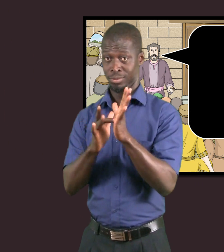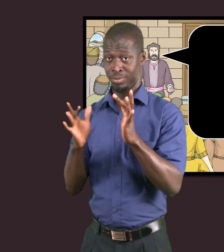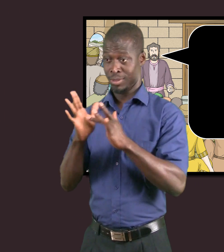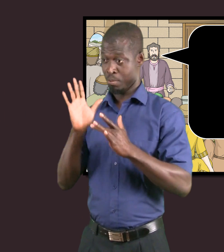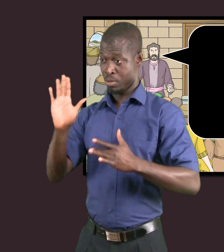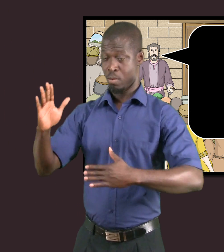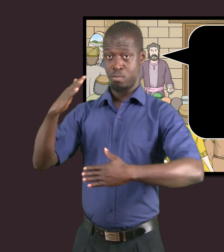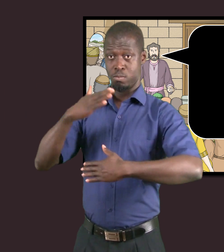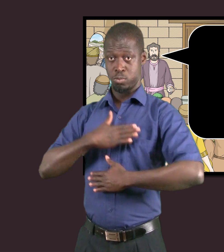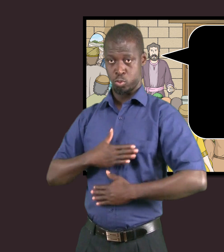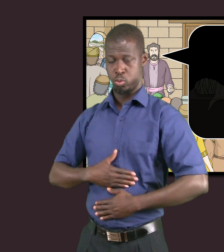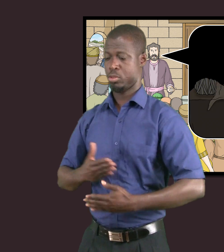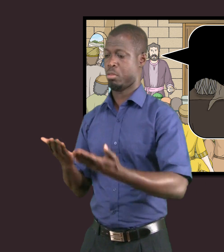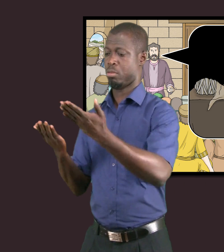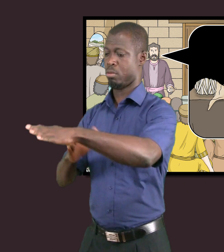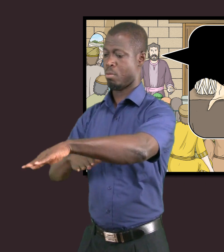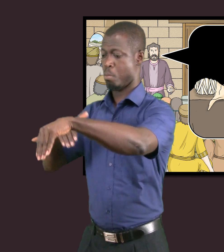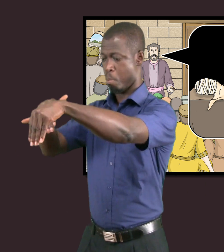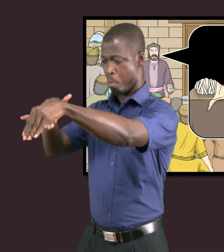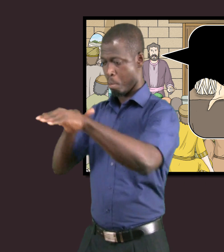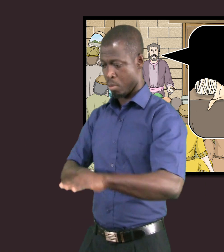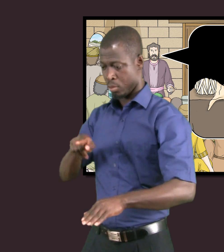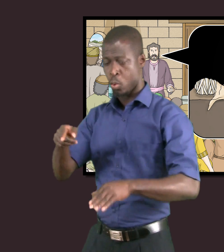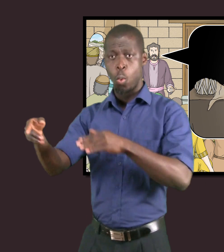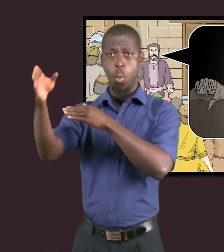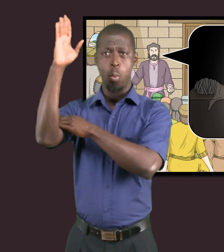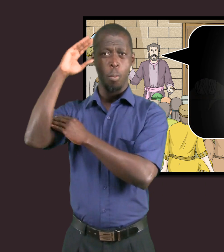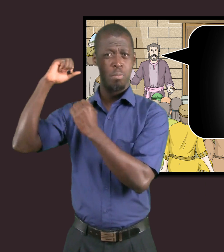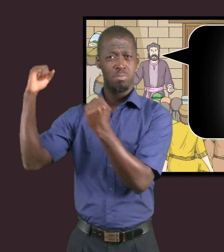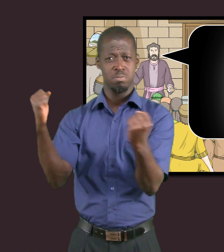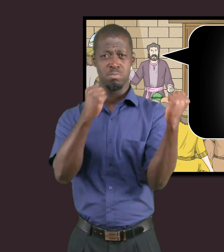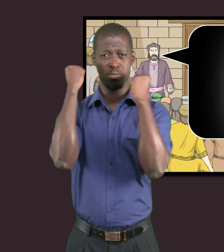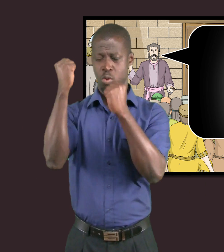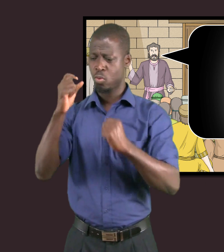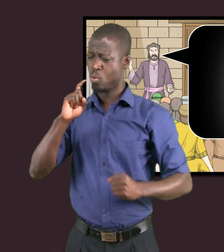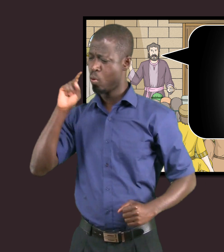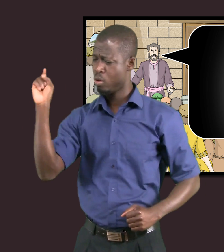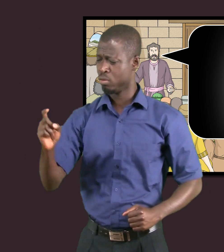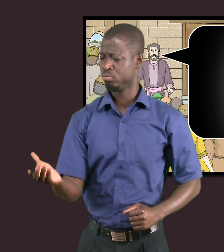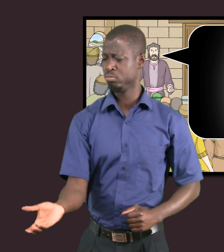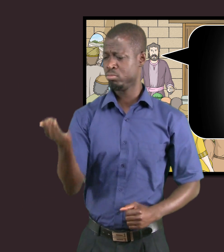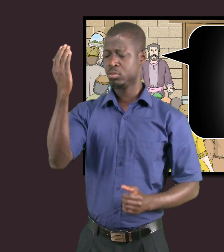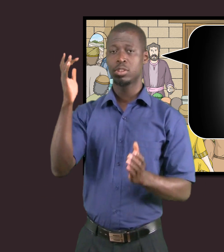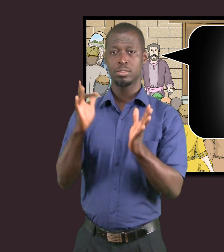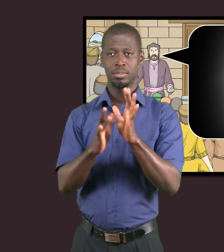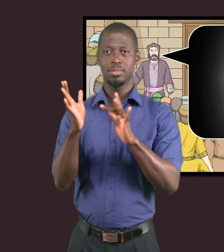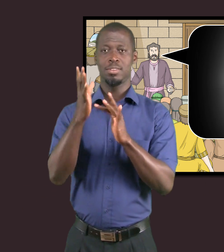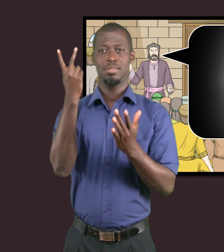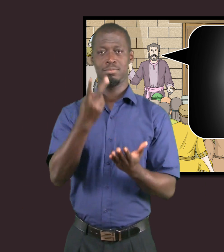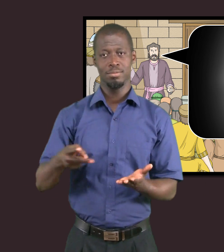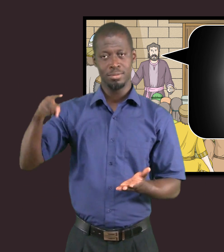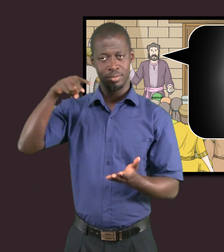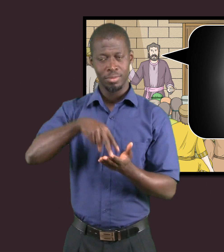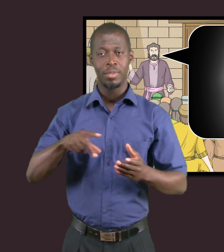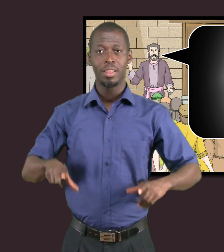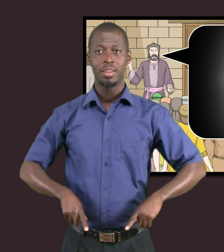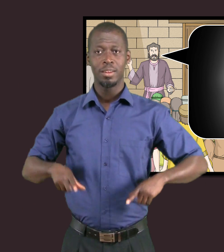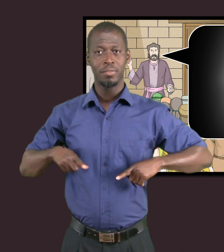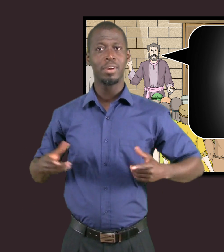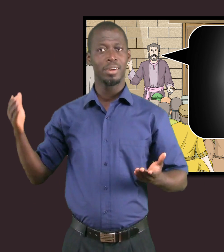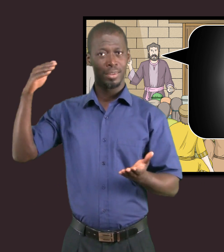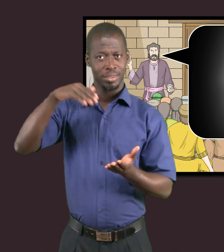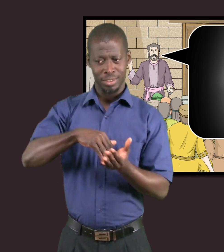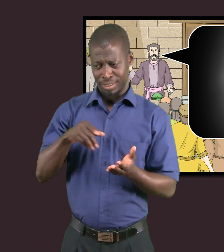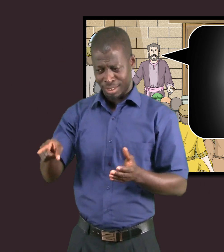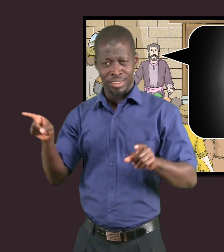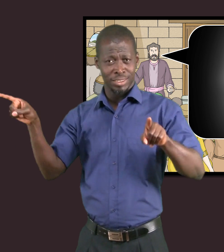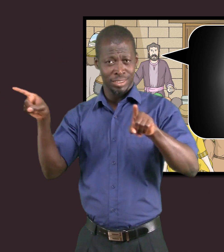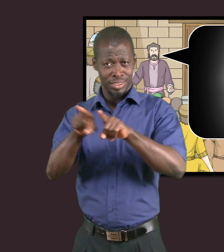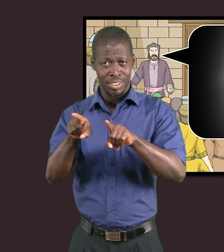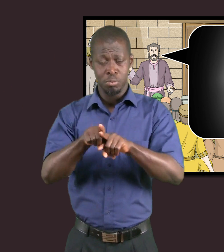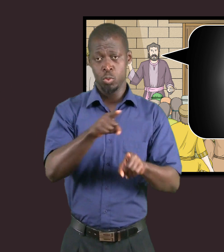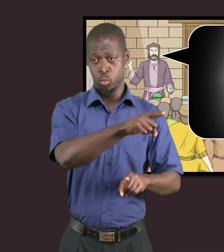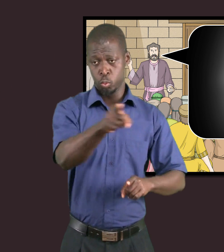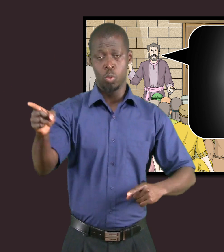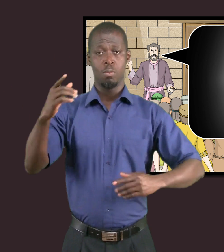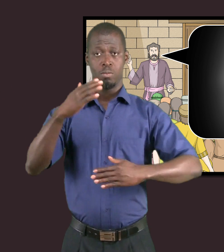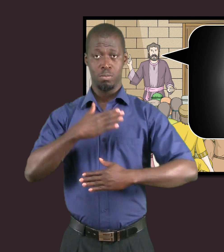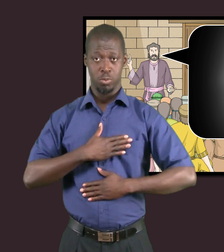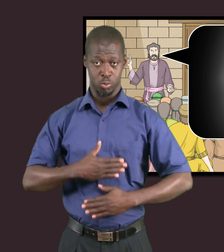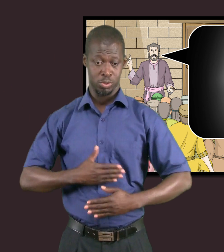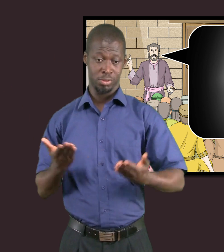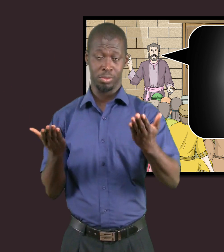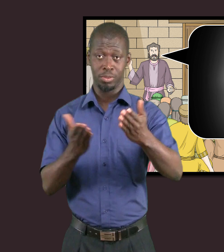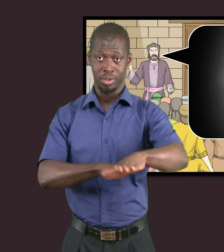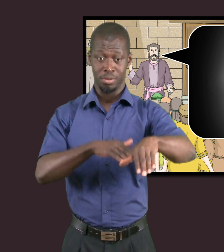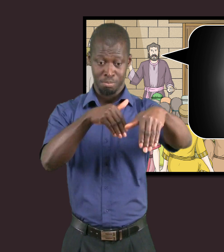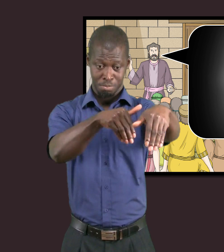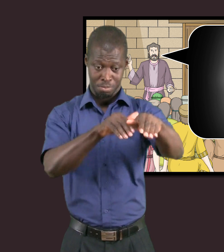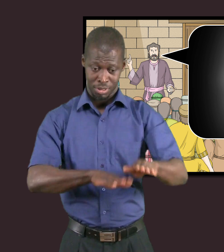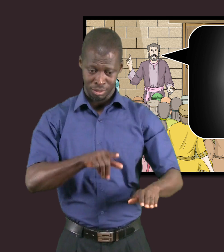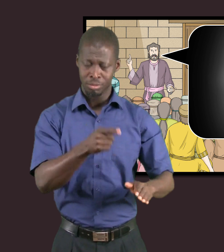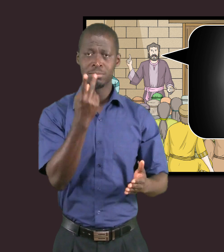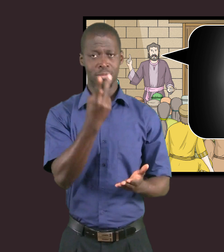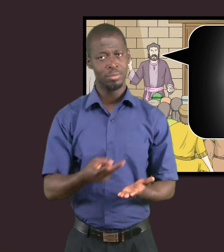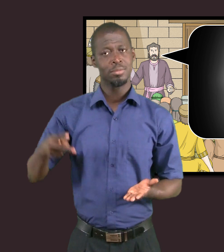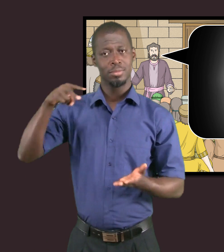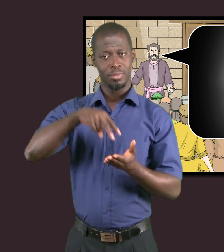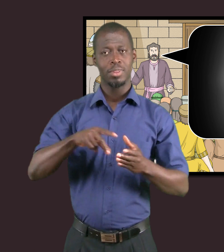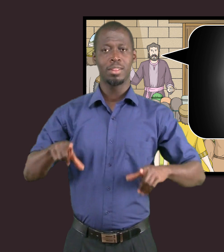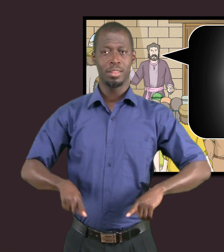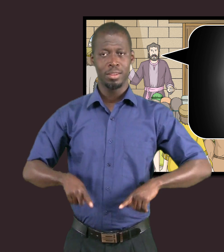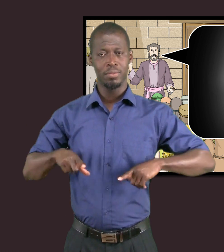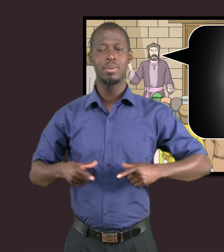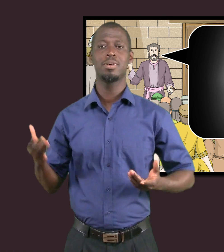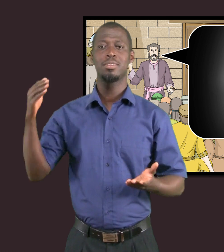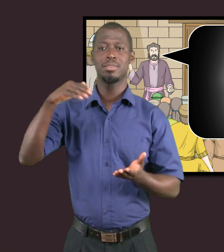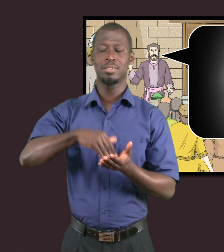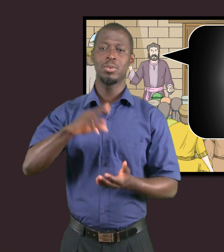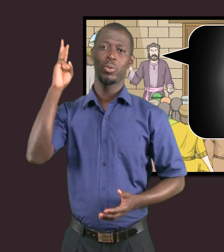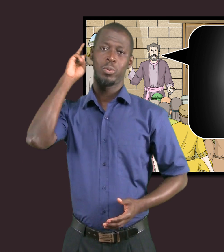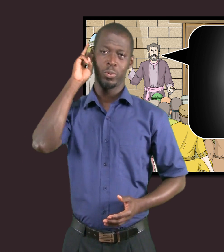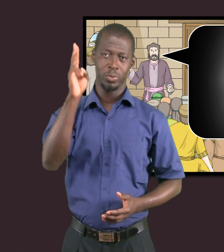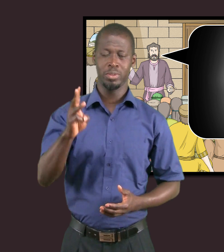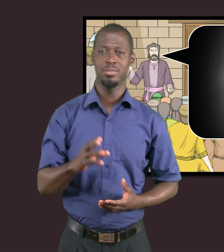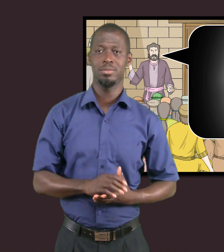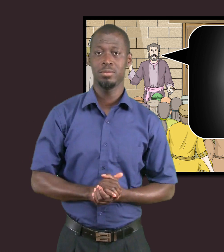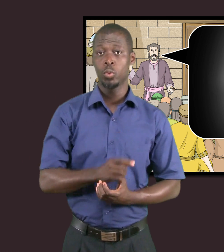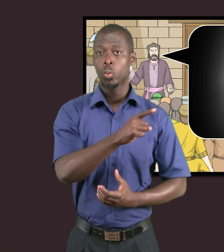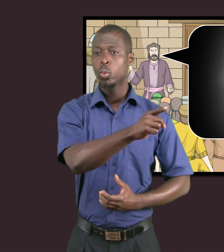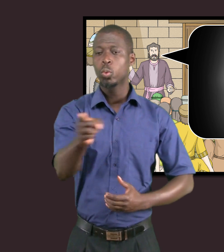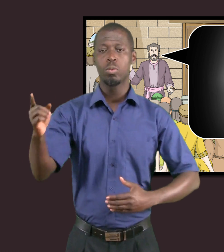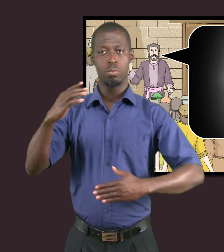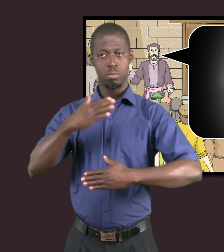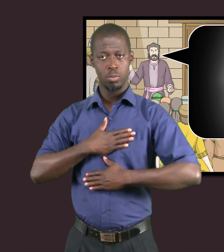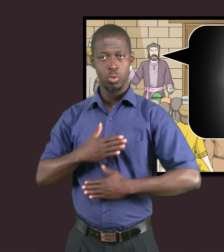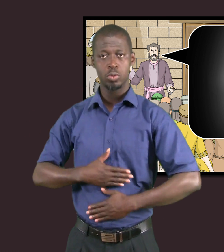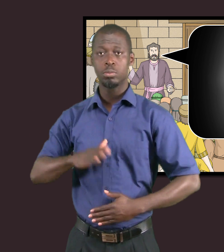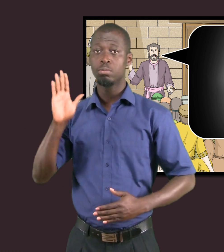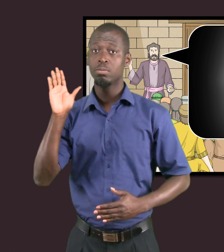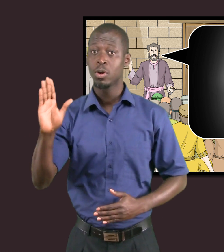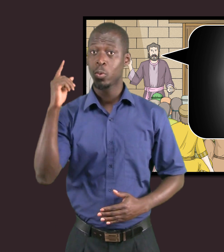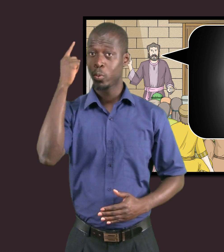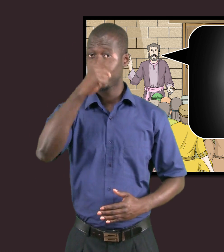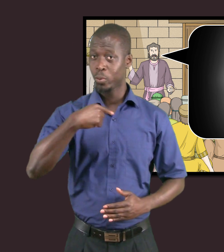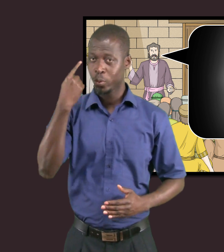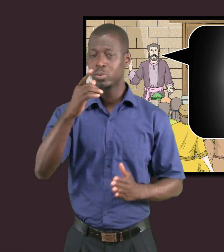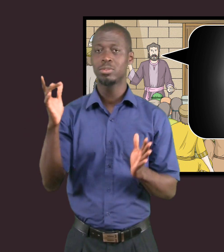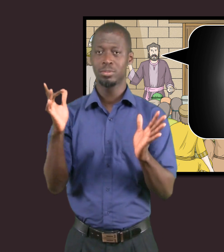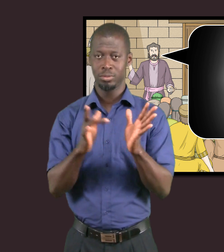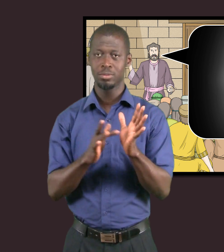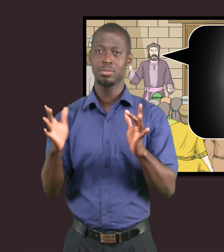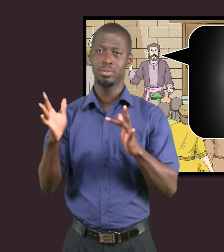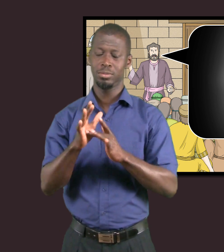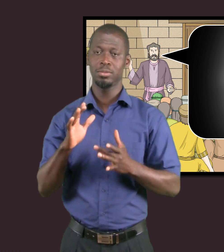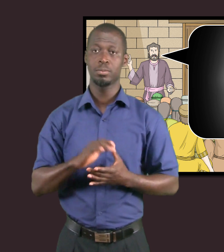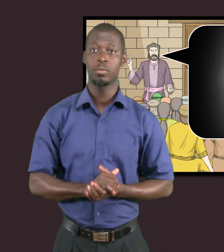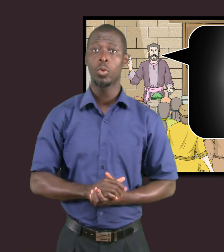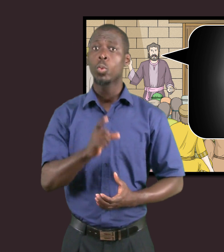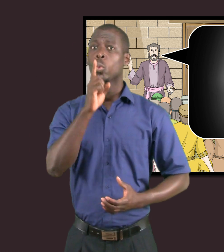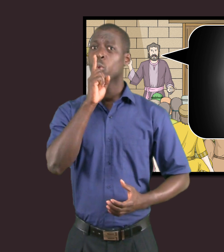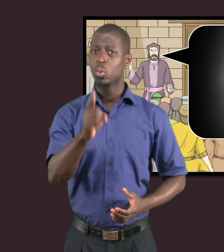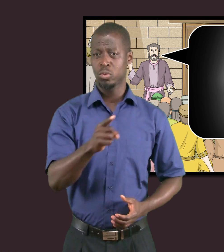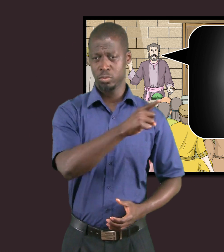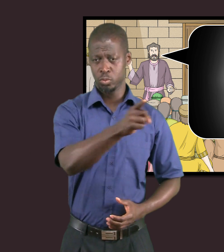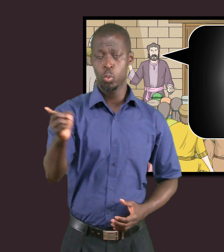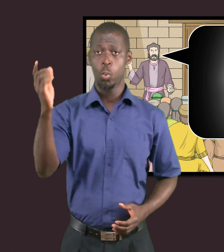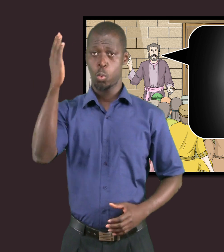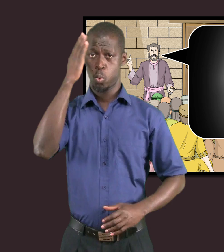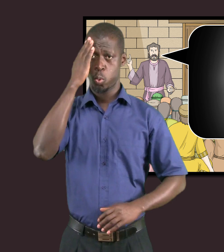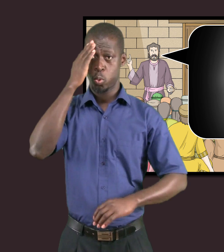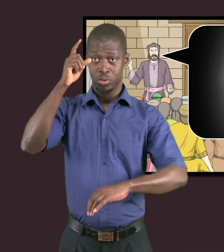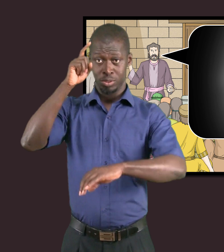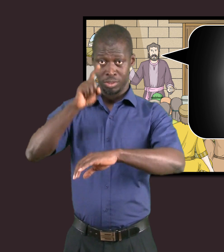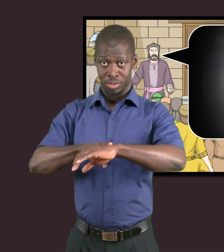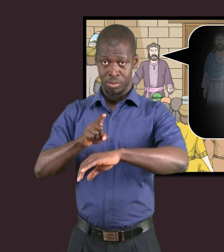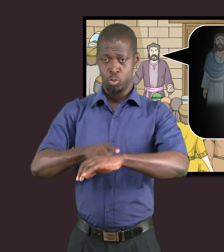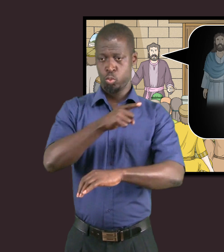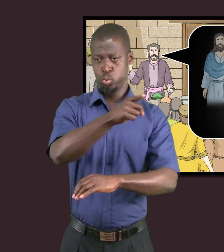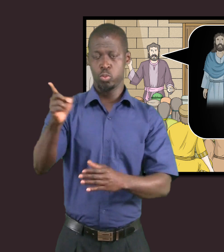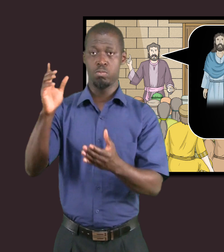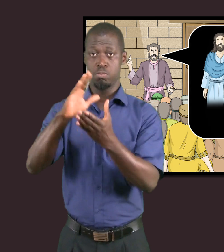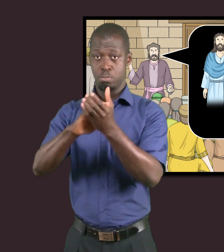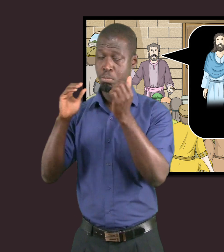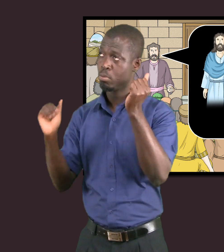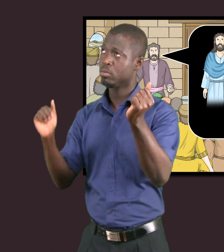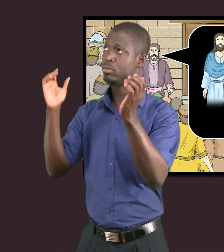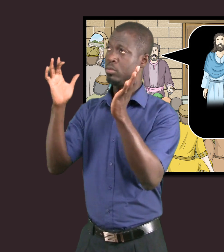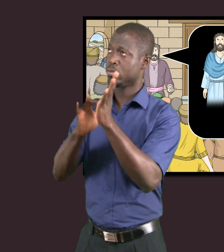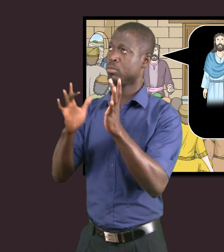By His power God raised the Lord from the dead, and He will raise us also.